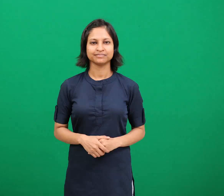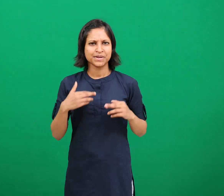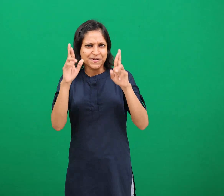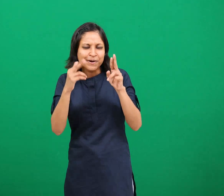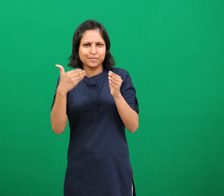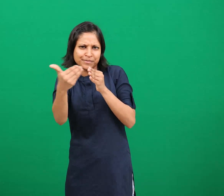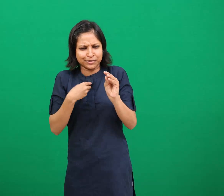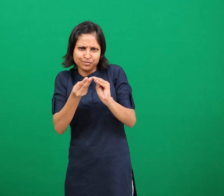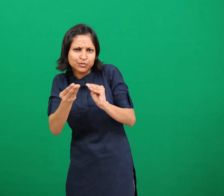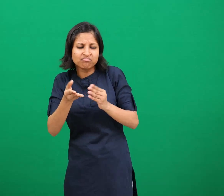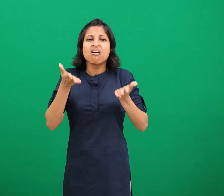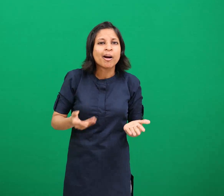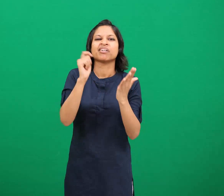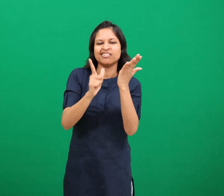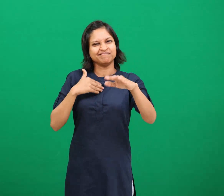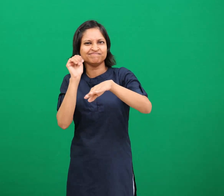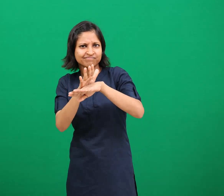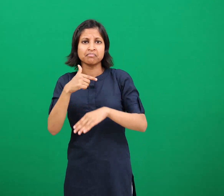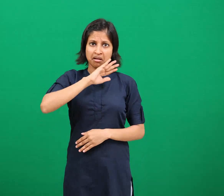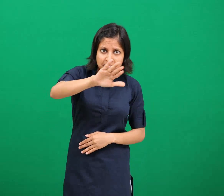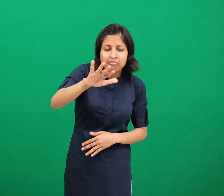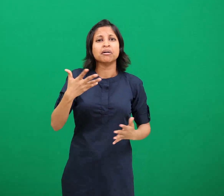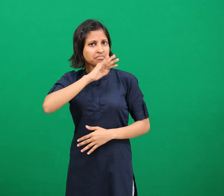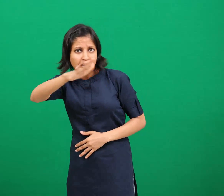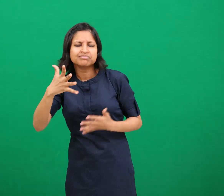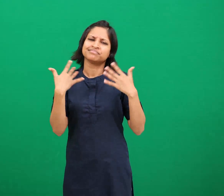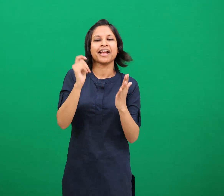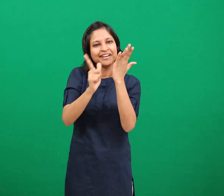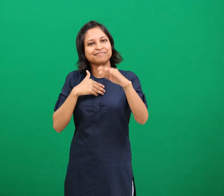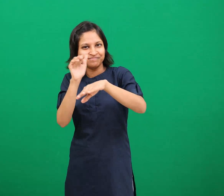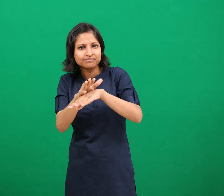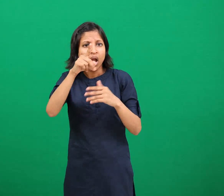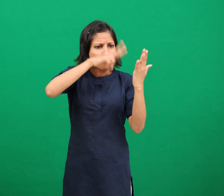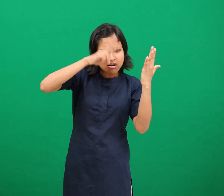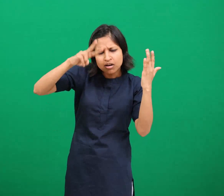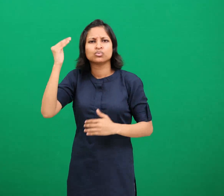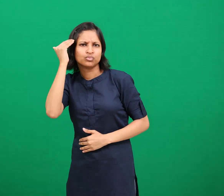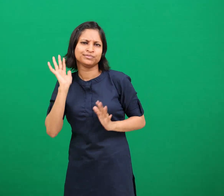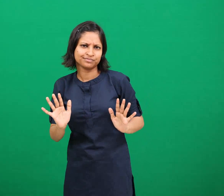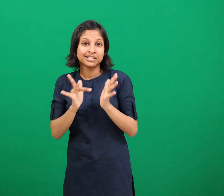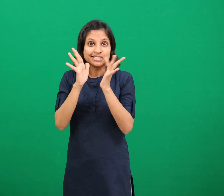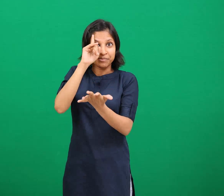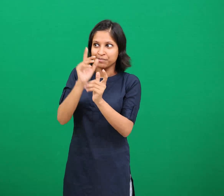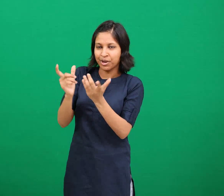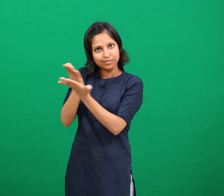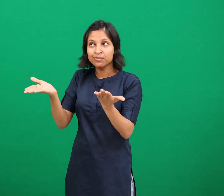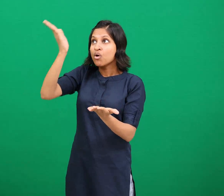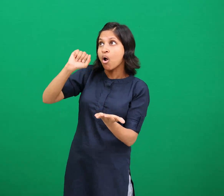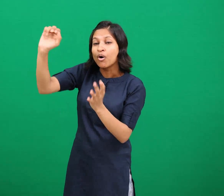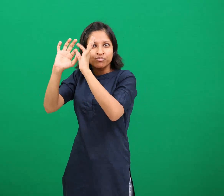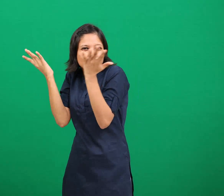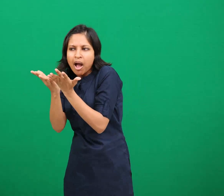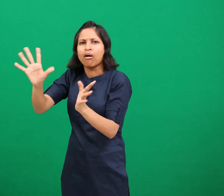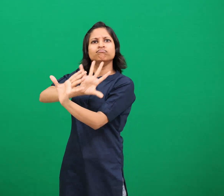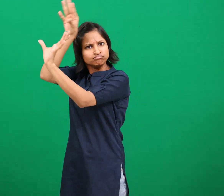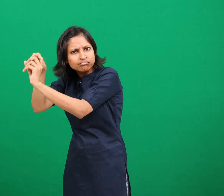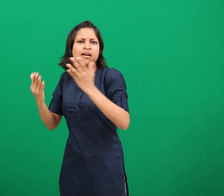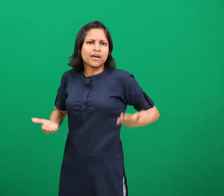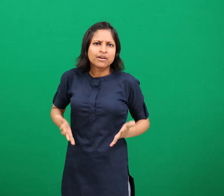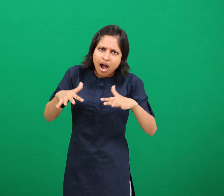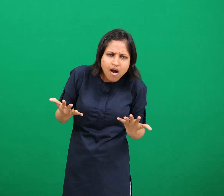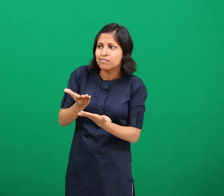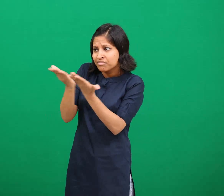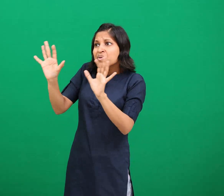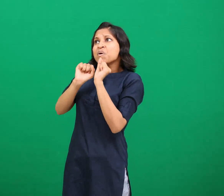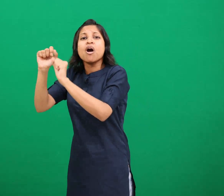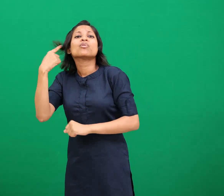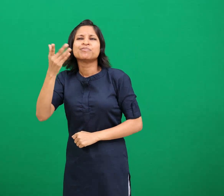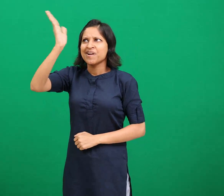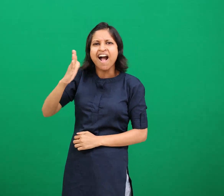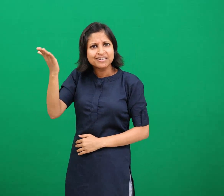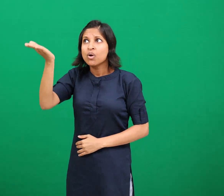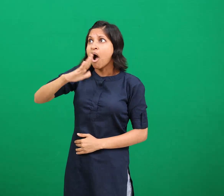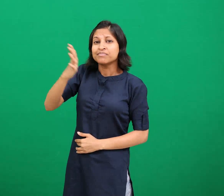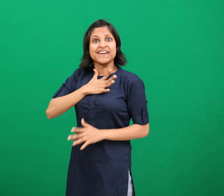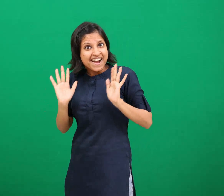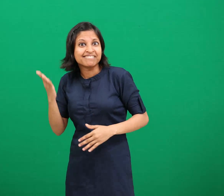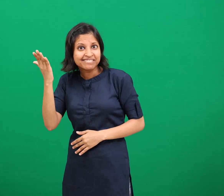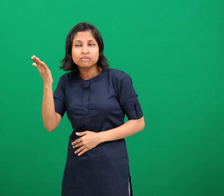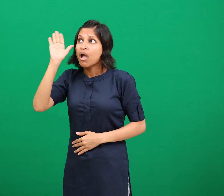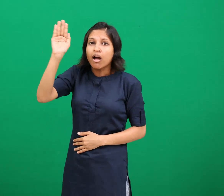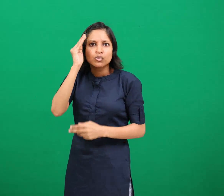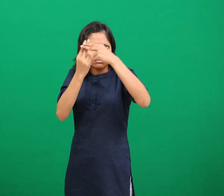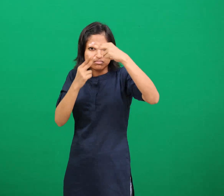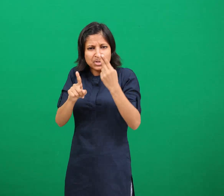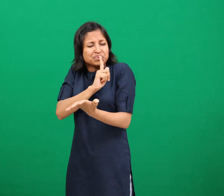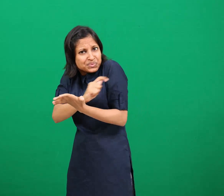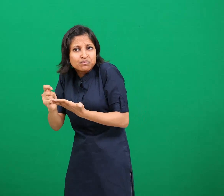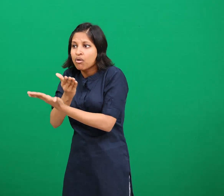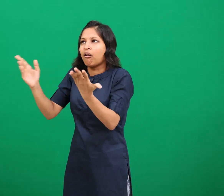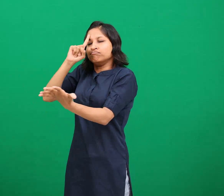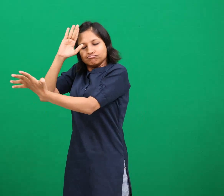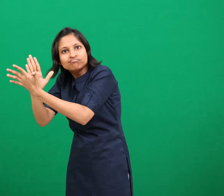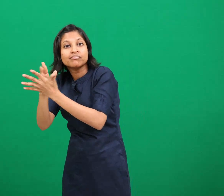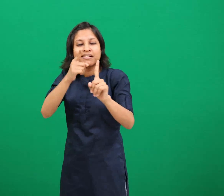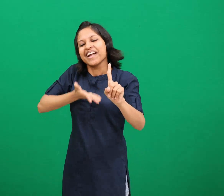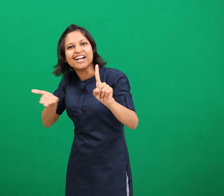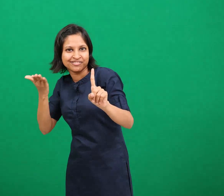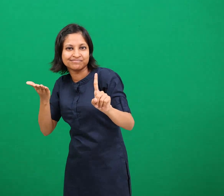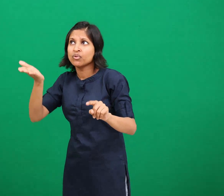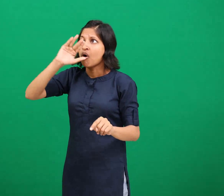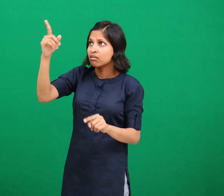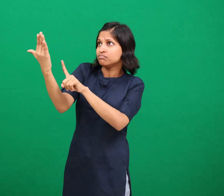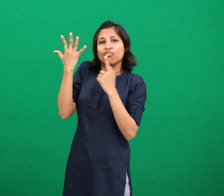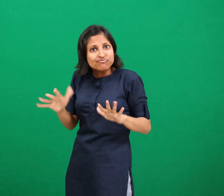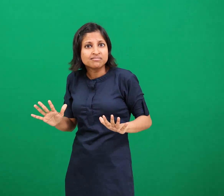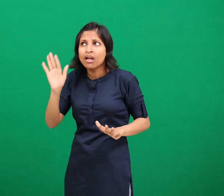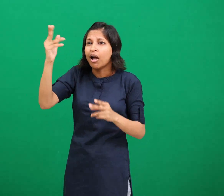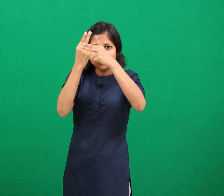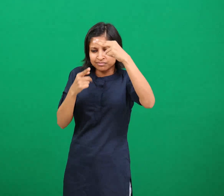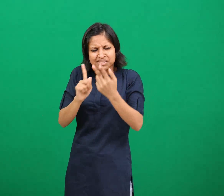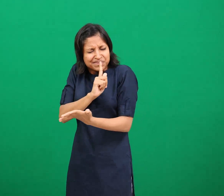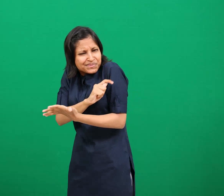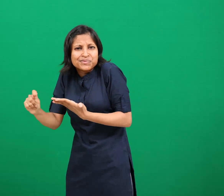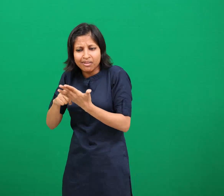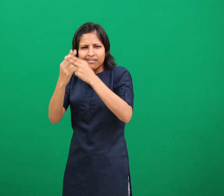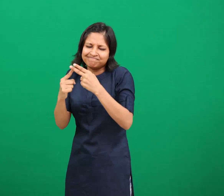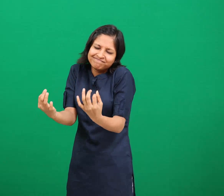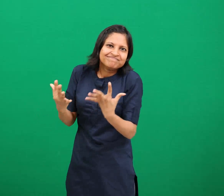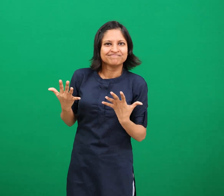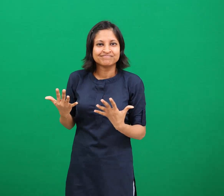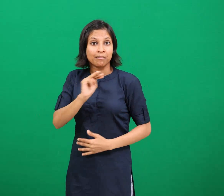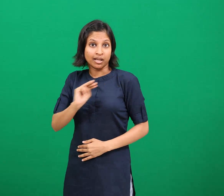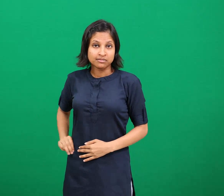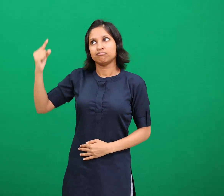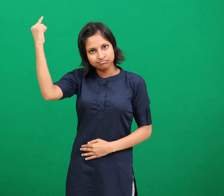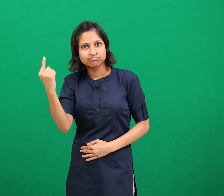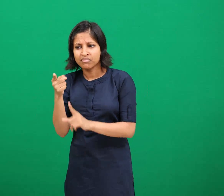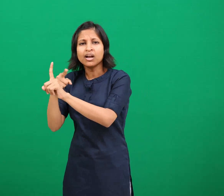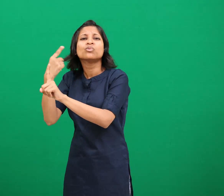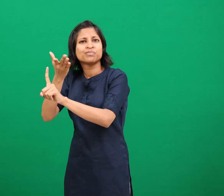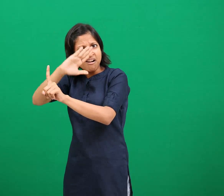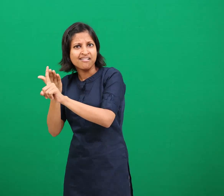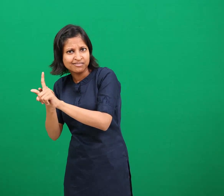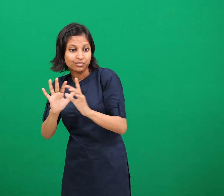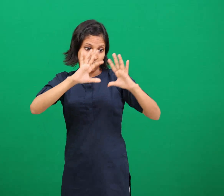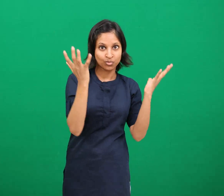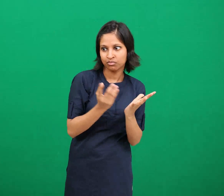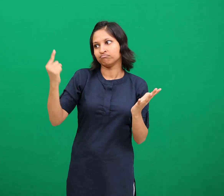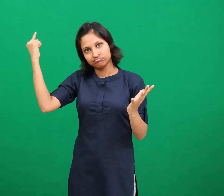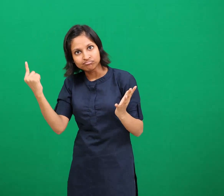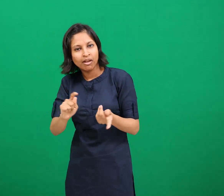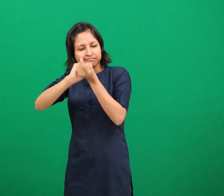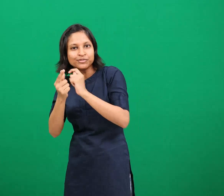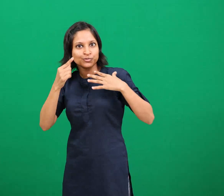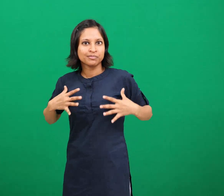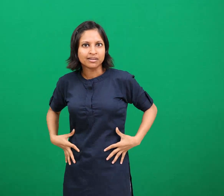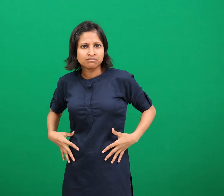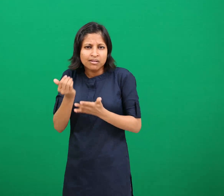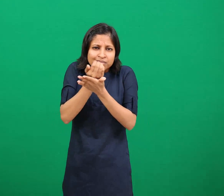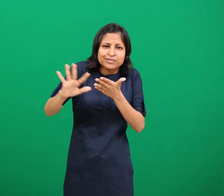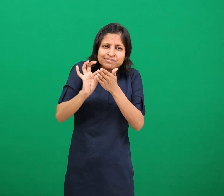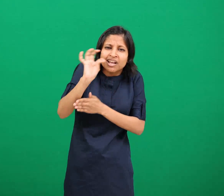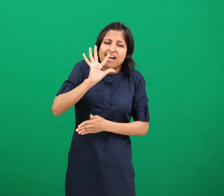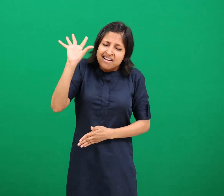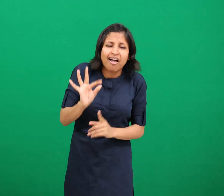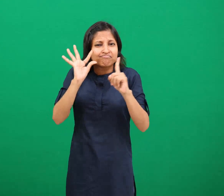Although I hope to come to you soon, I am writing you these things in case I am delayed, so that you will know how each one must conduct himself in God's household, which is the church of the living God, the pillar and foundation of the truth.